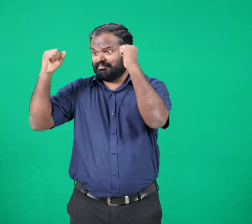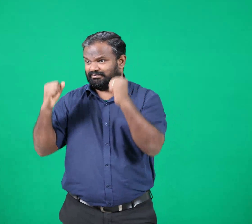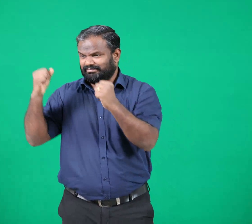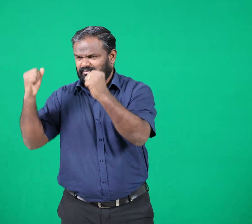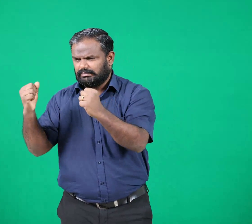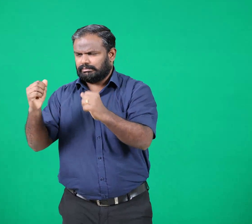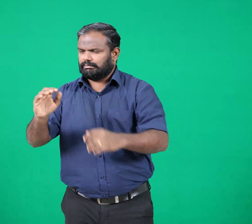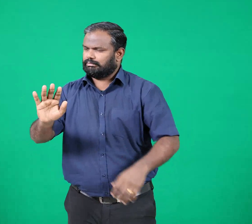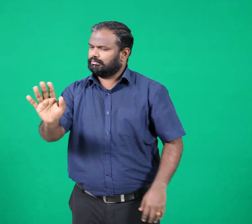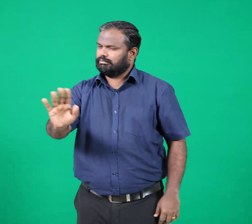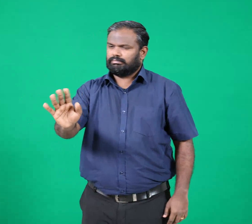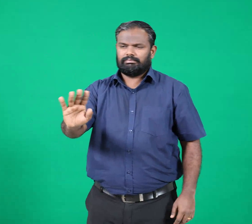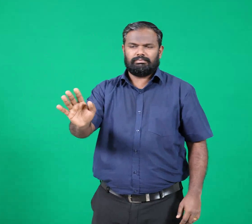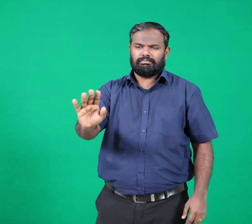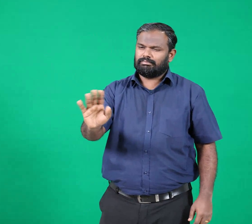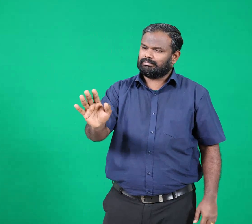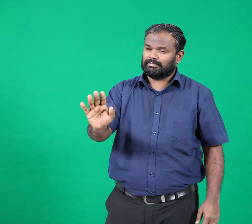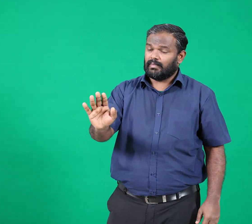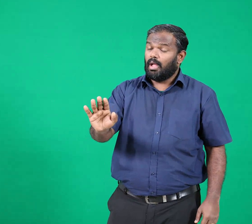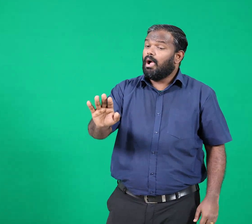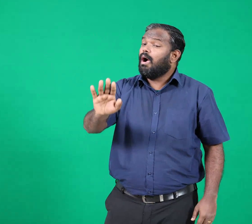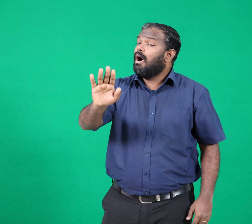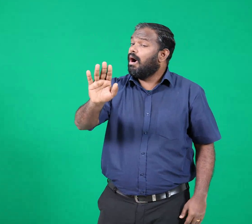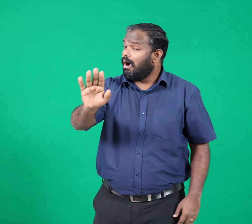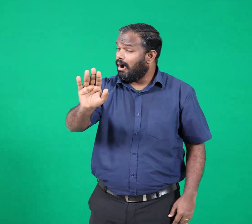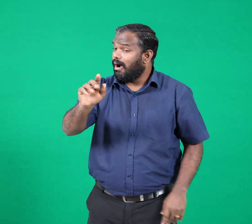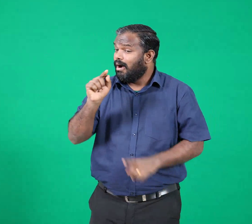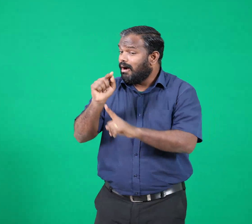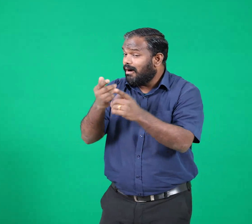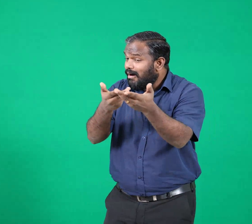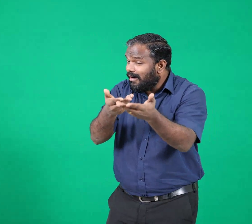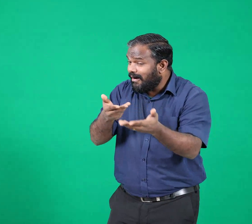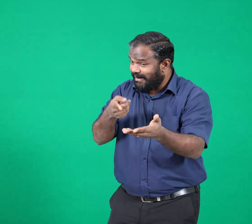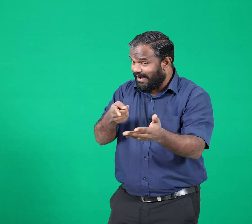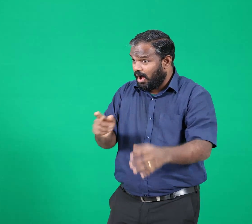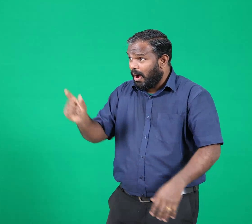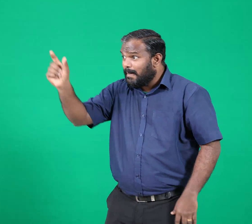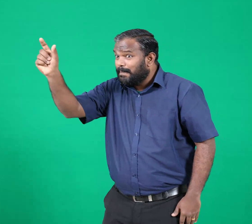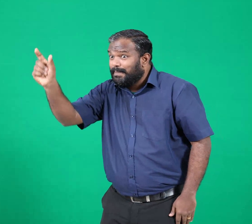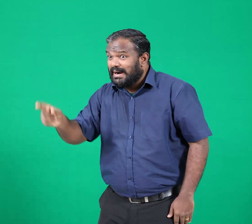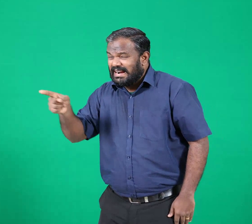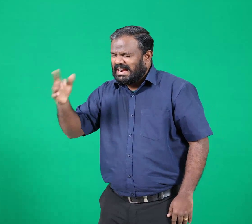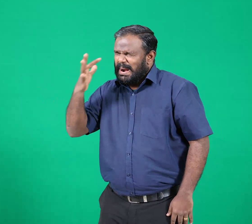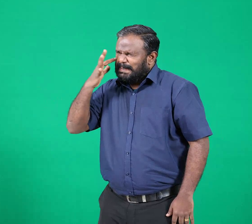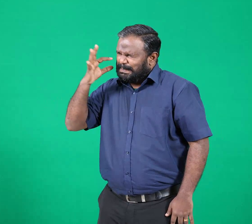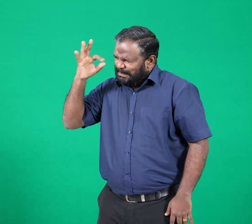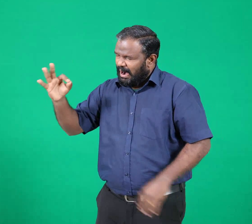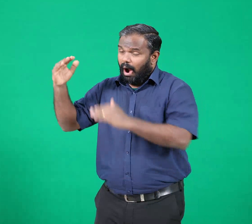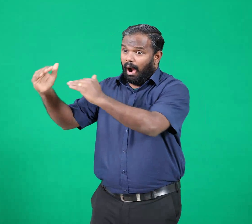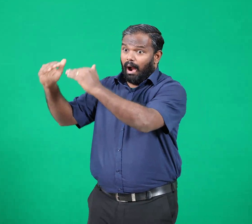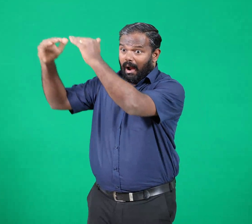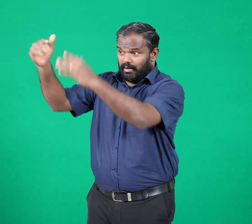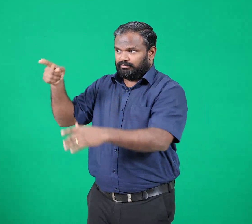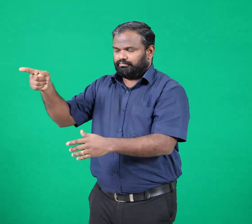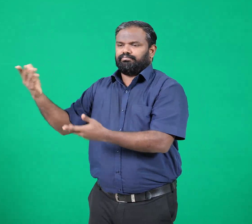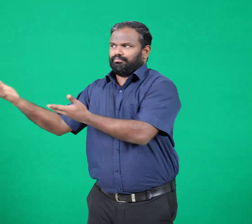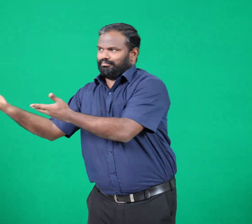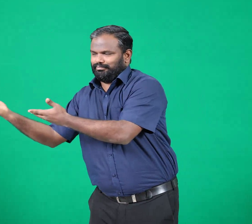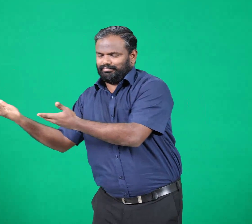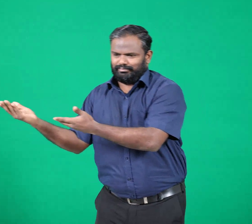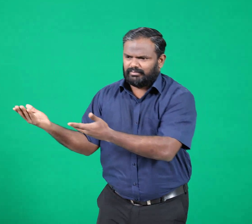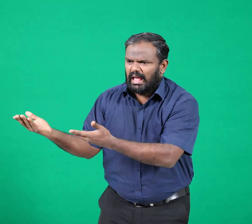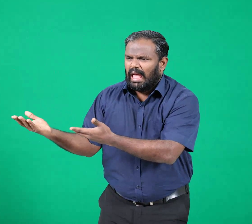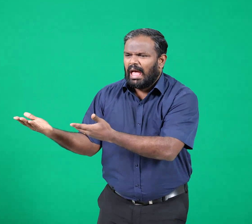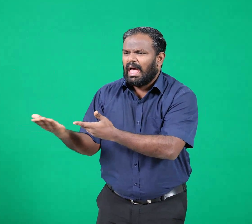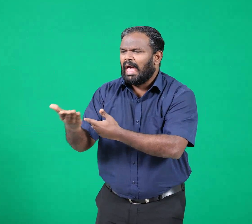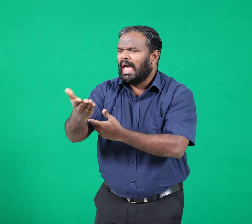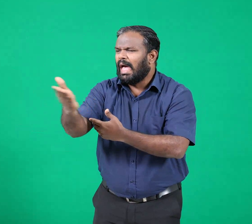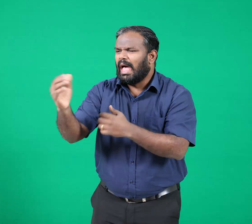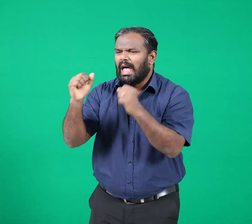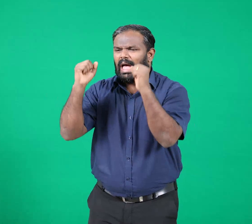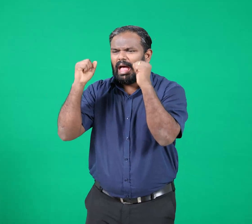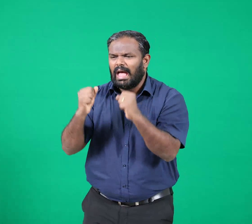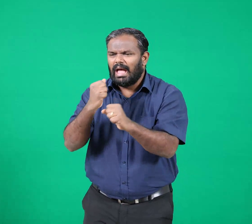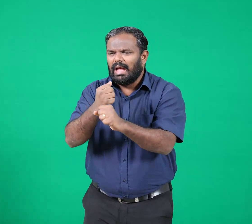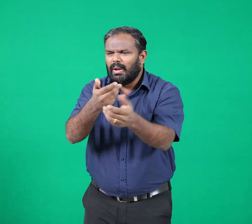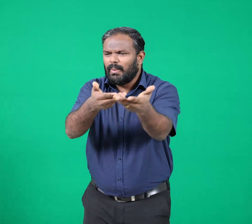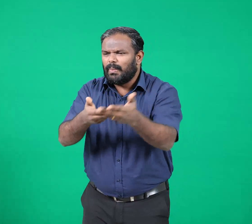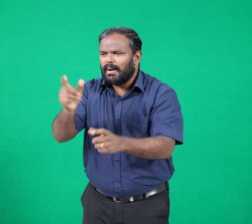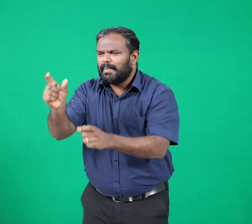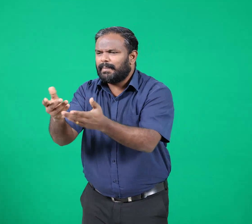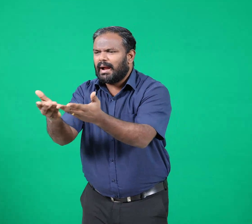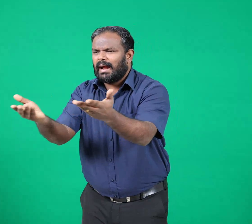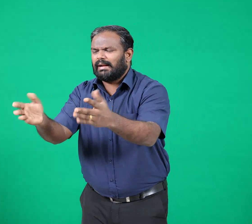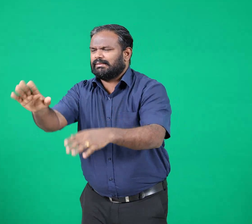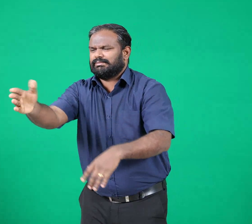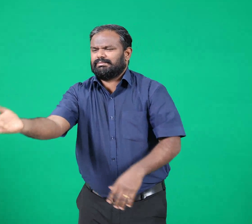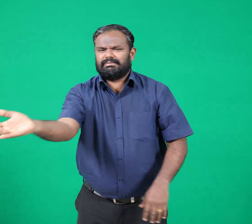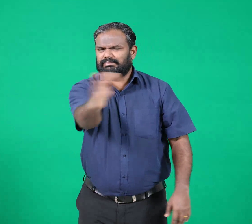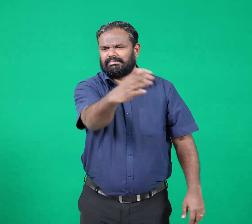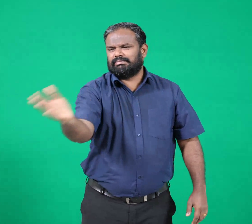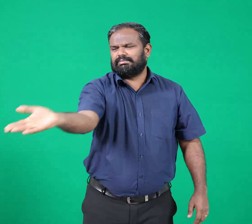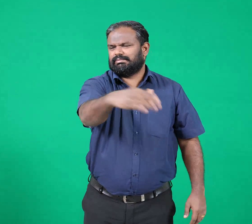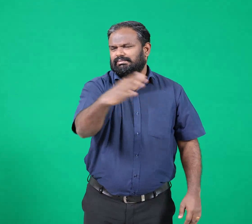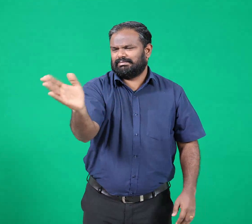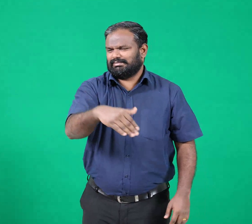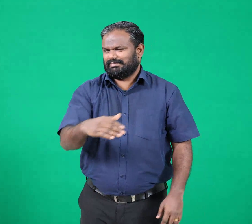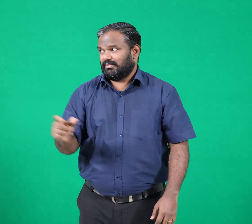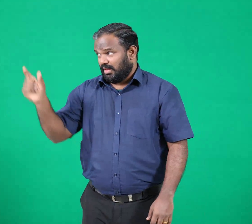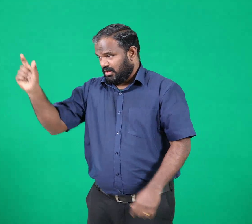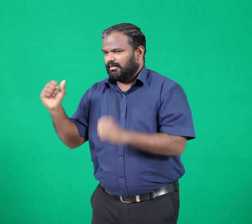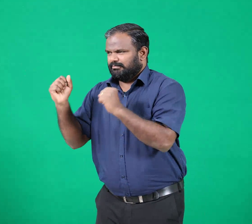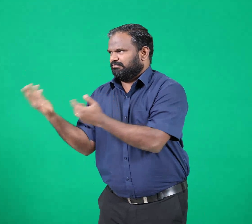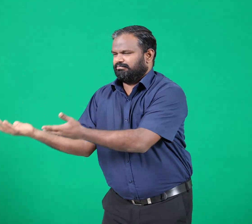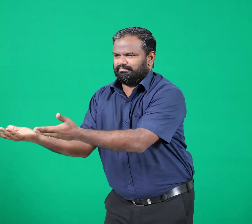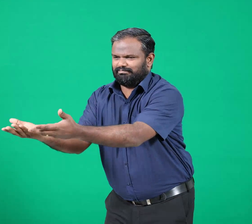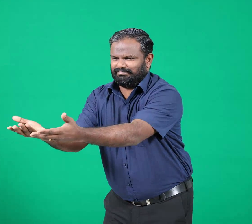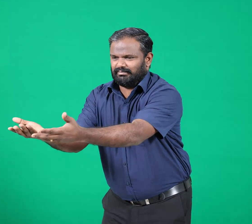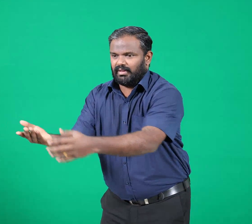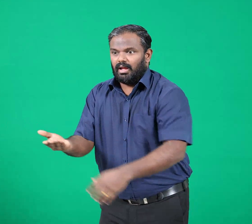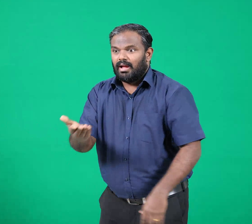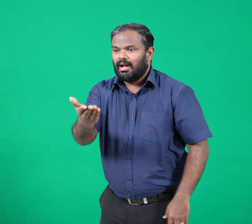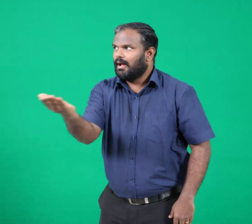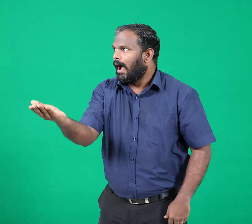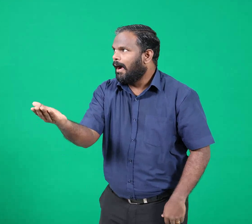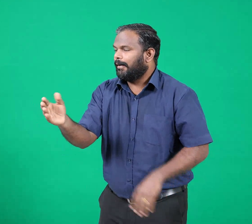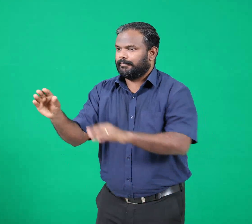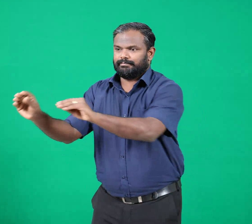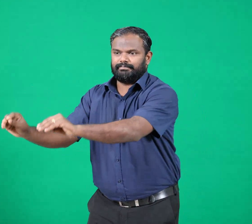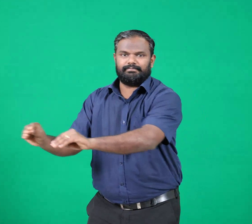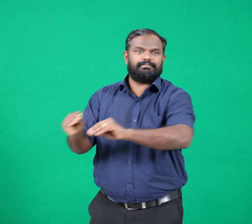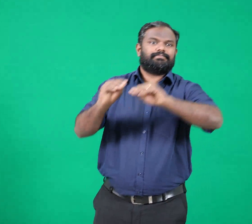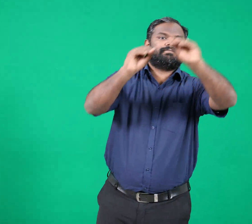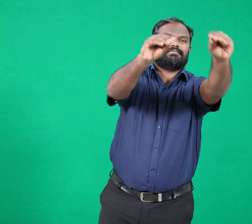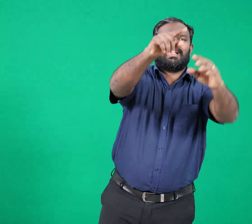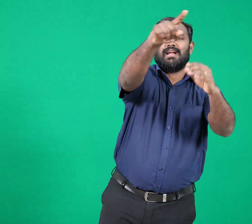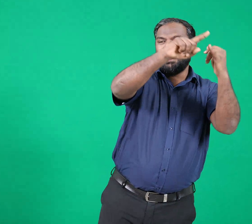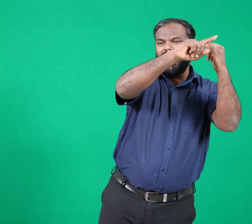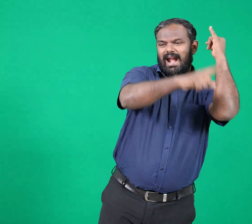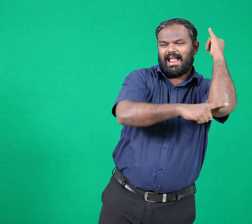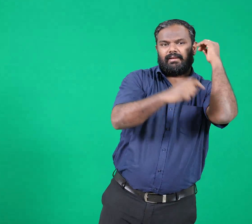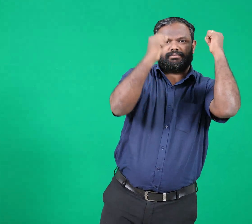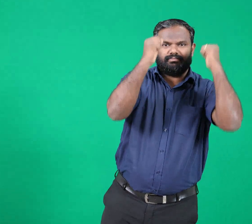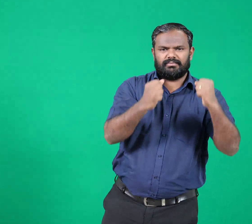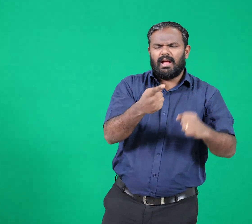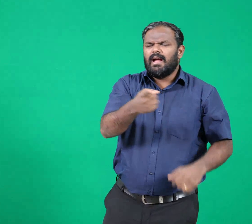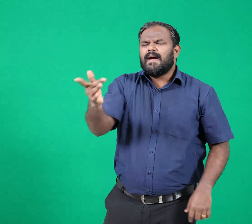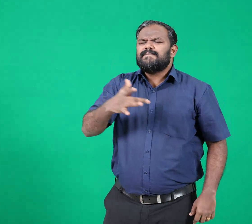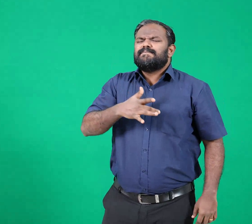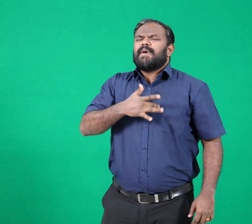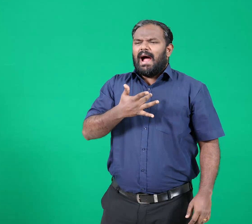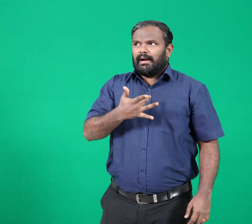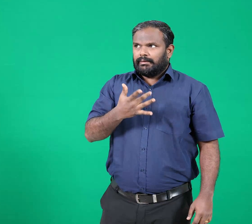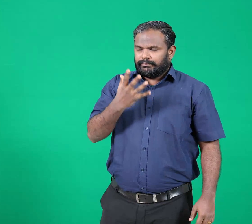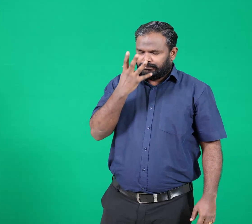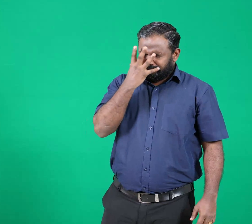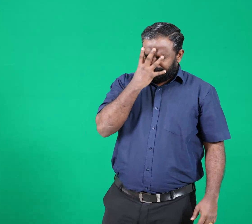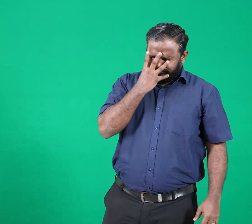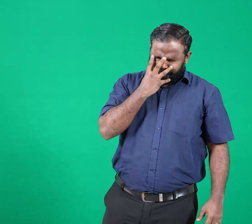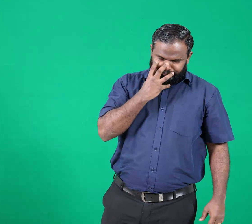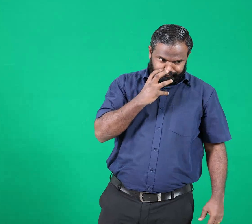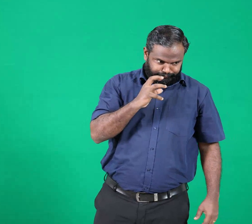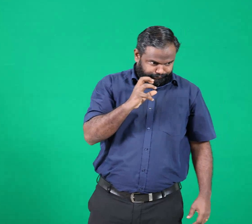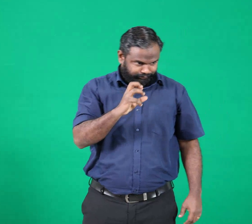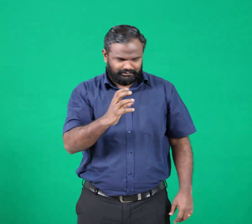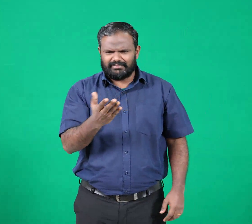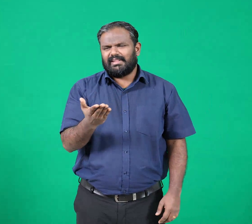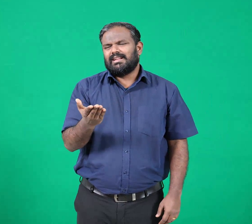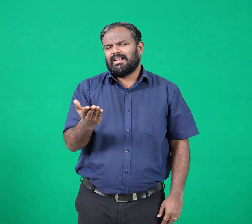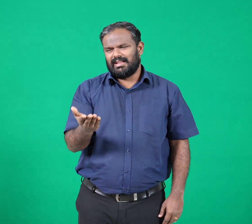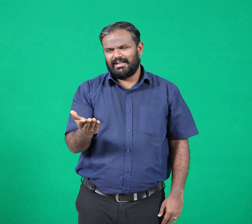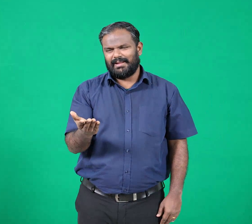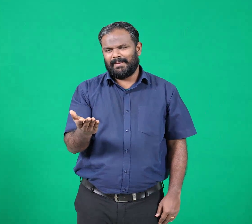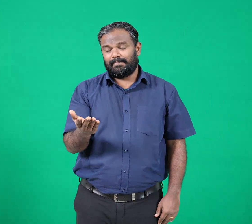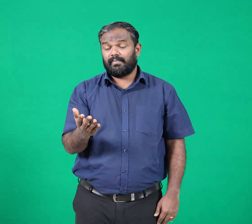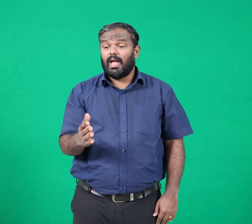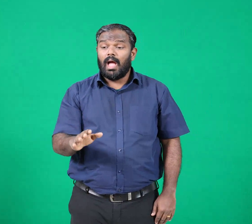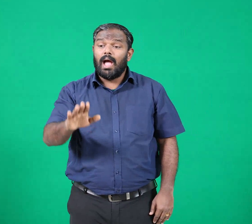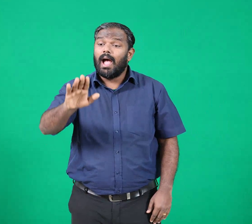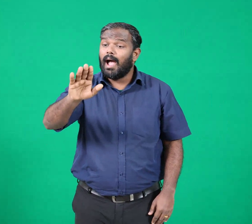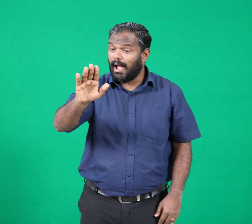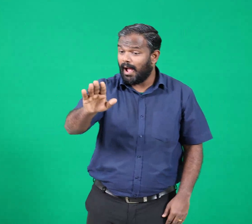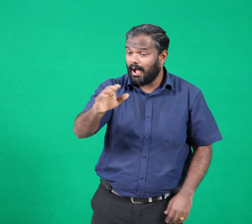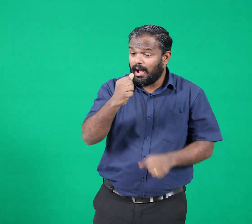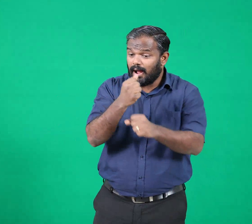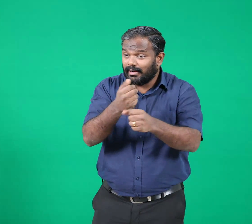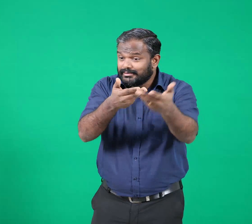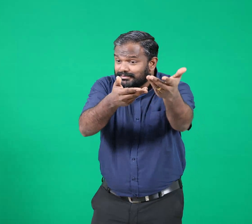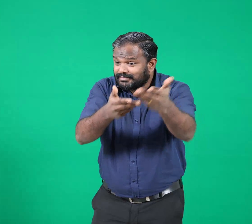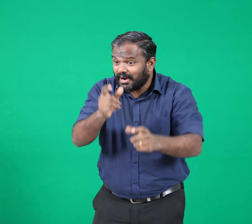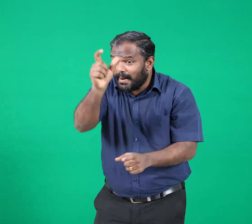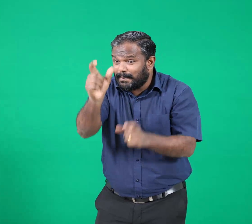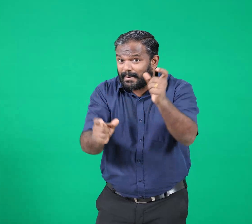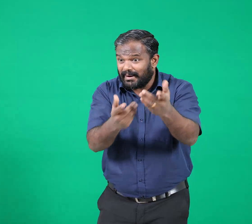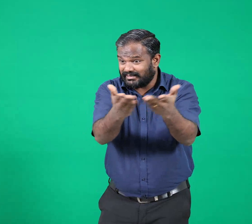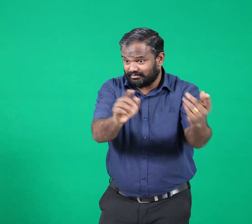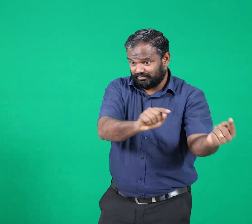Then the host who invited both of you will come and tell you, ' Give this man your seat.' And in humiliation, you will have to take the last place.